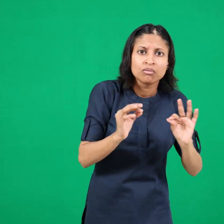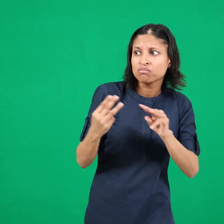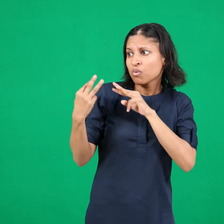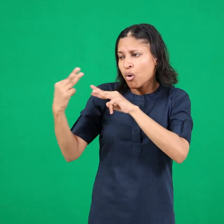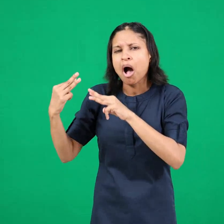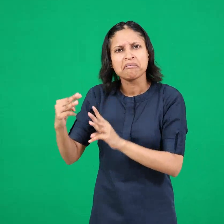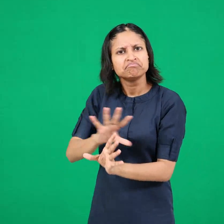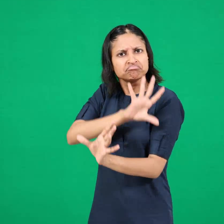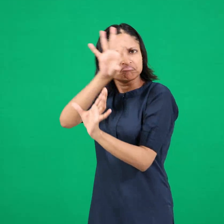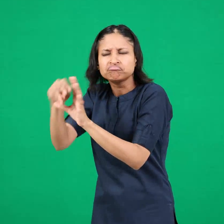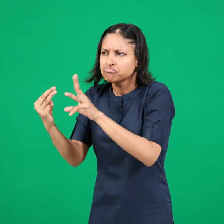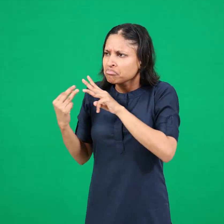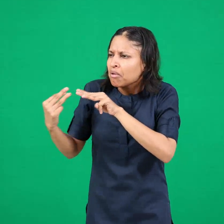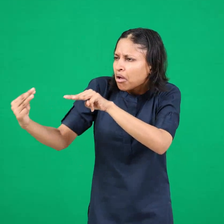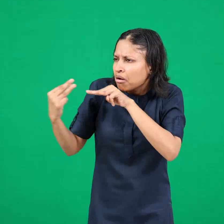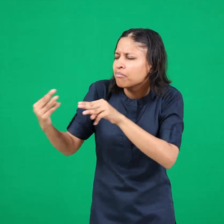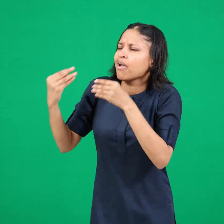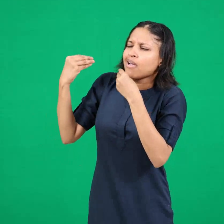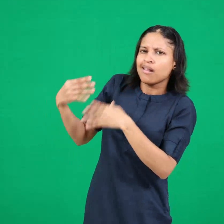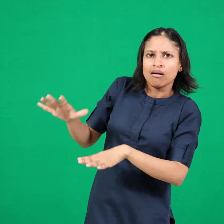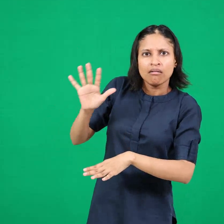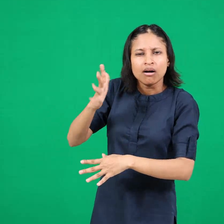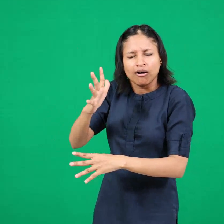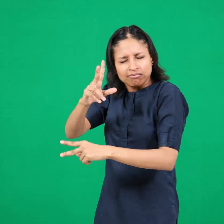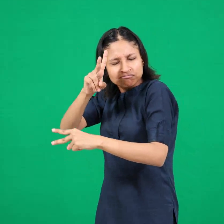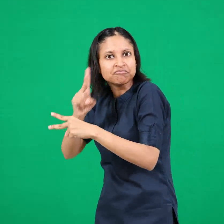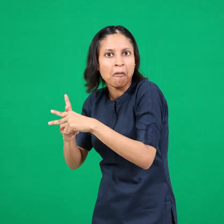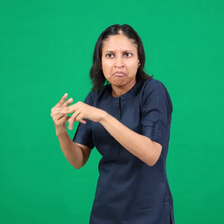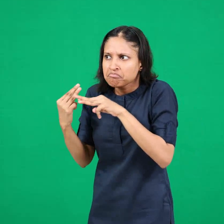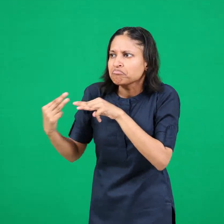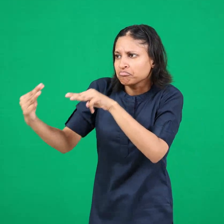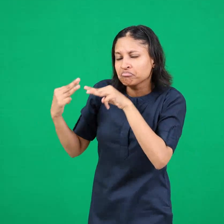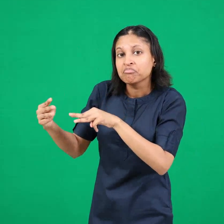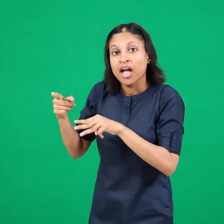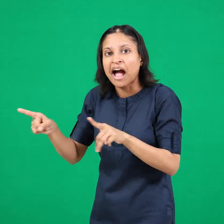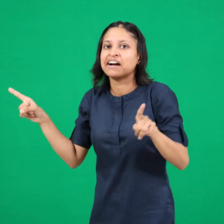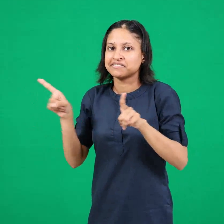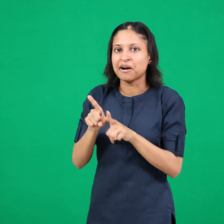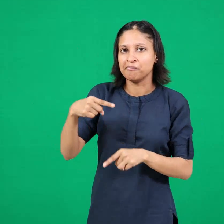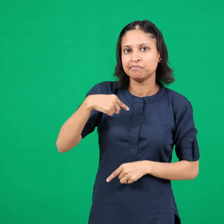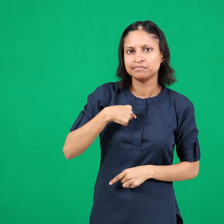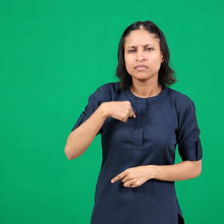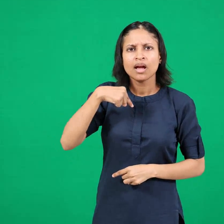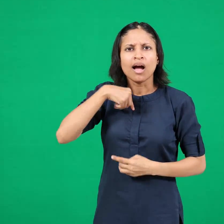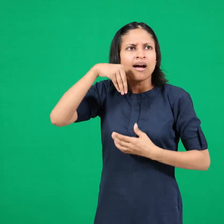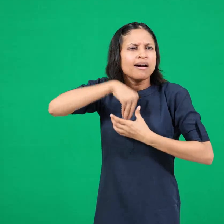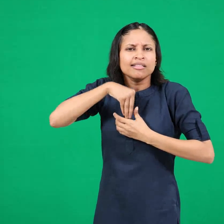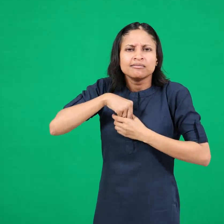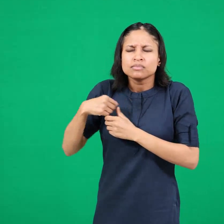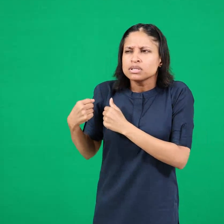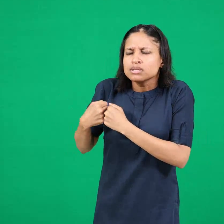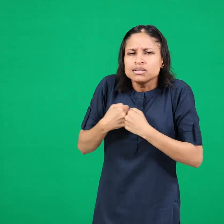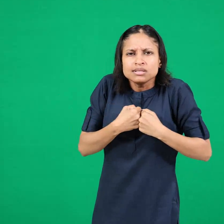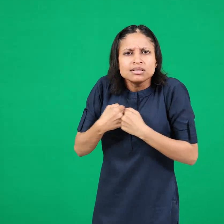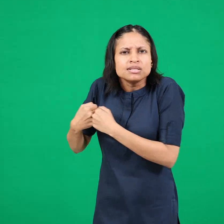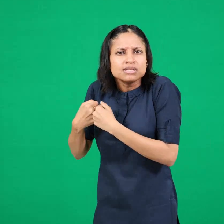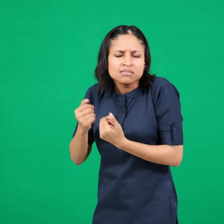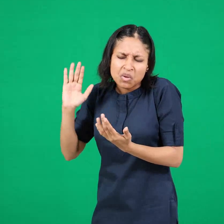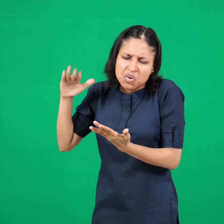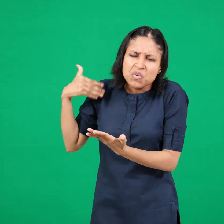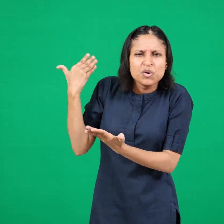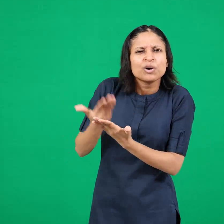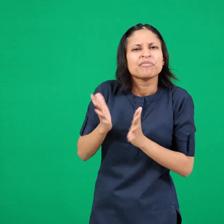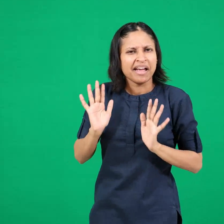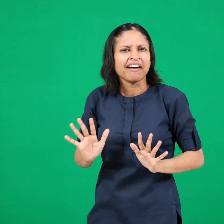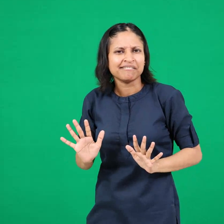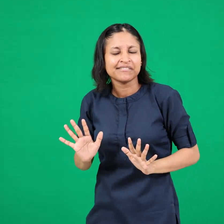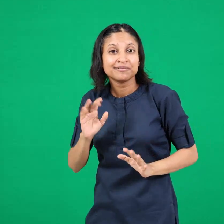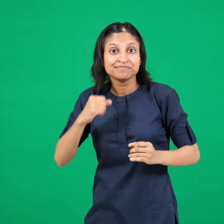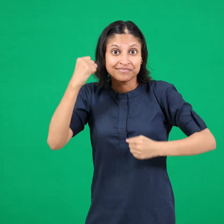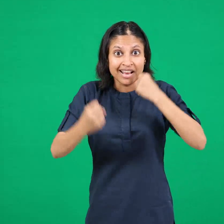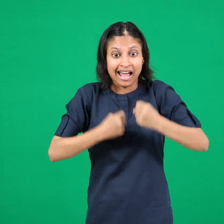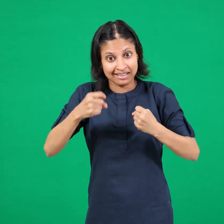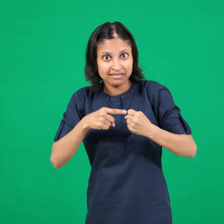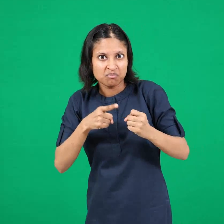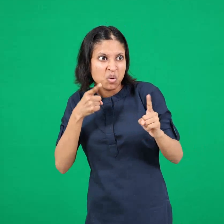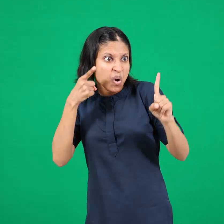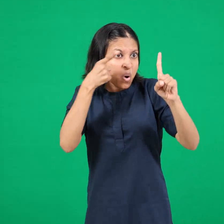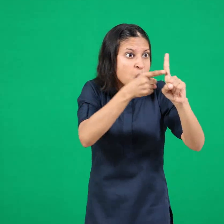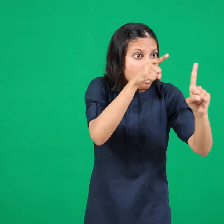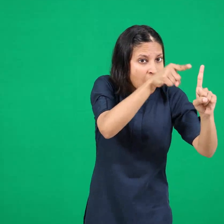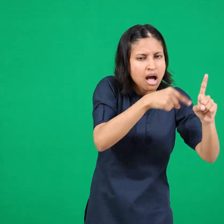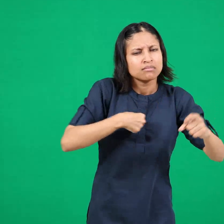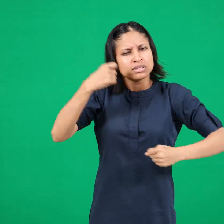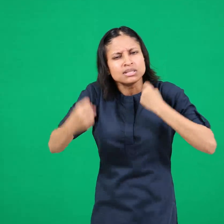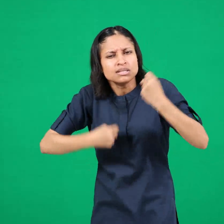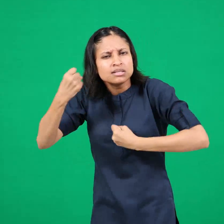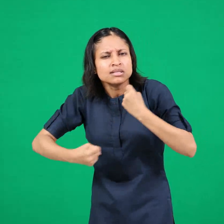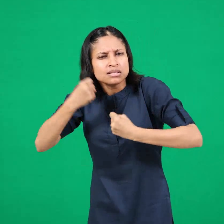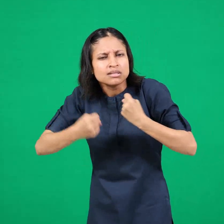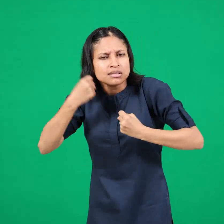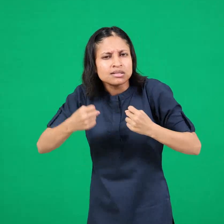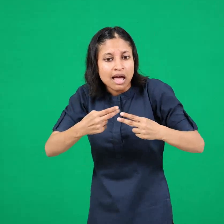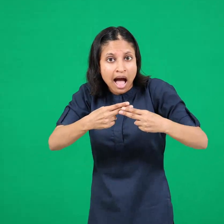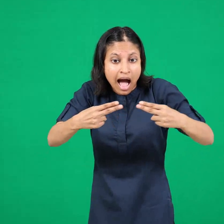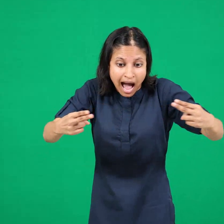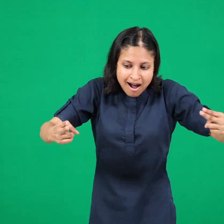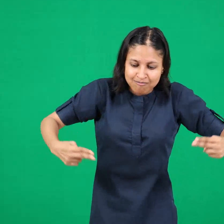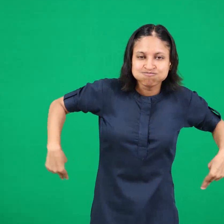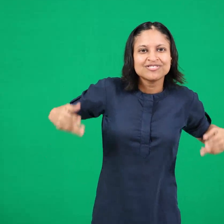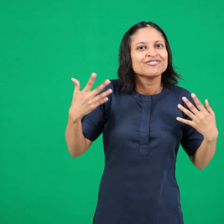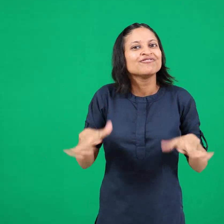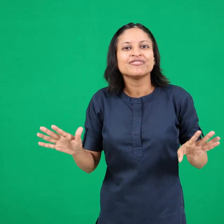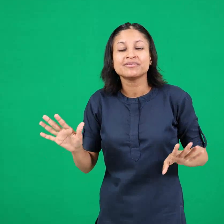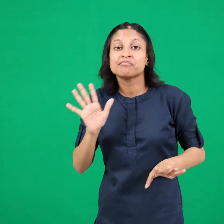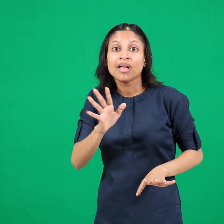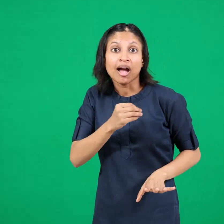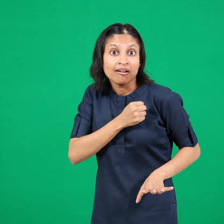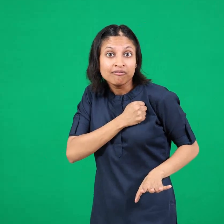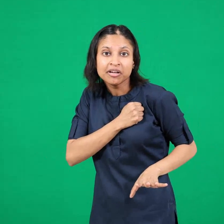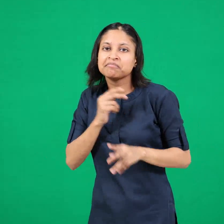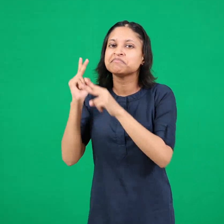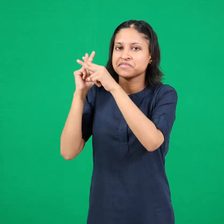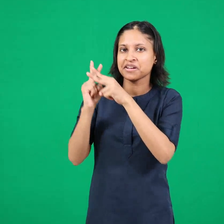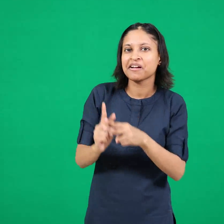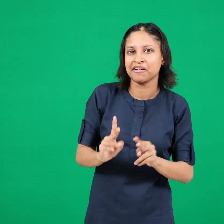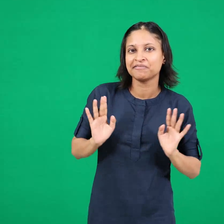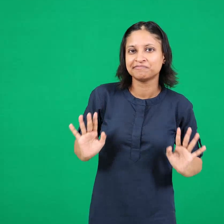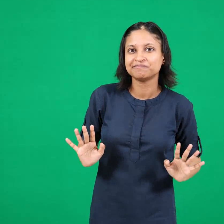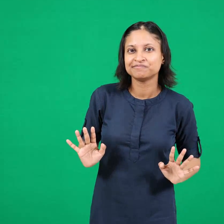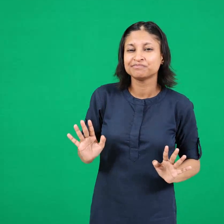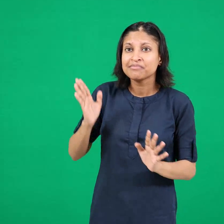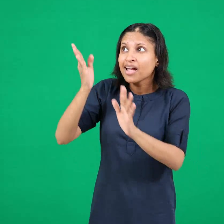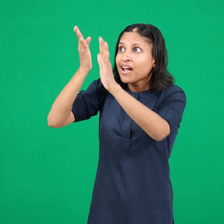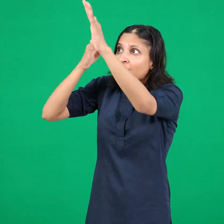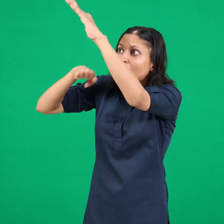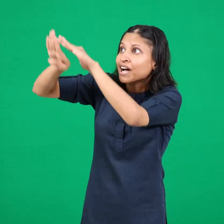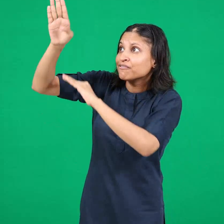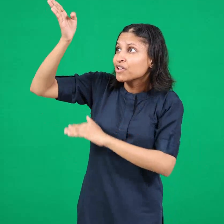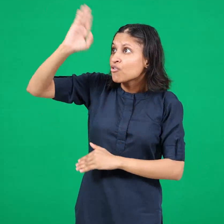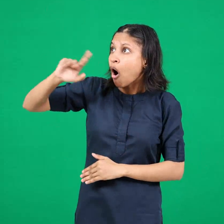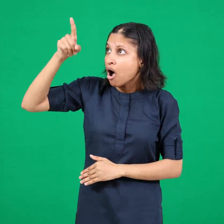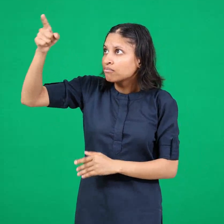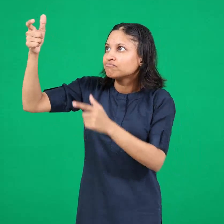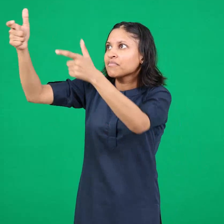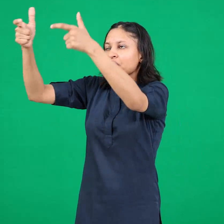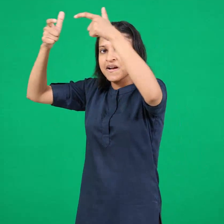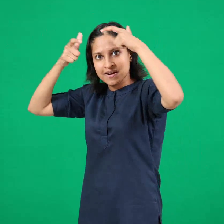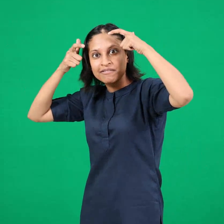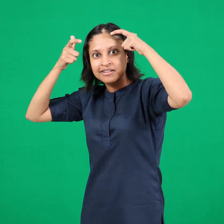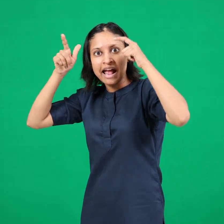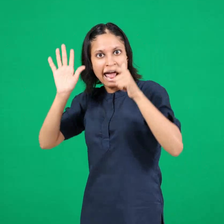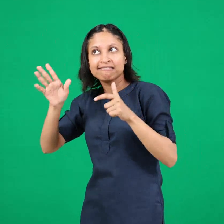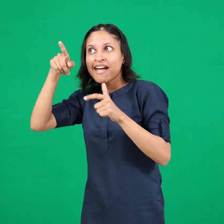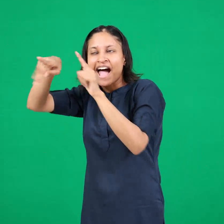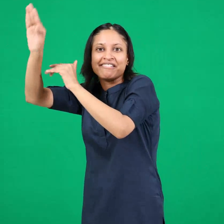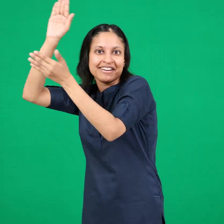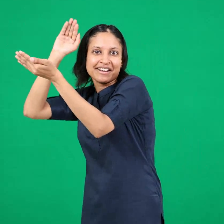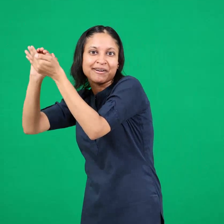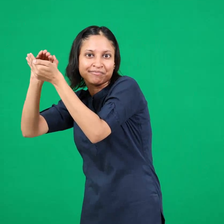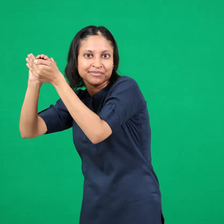I have fought the good fight, I have finished the race, I have kept the faith.